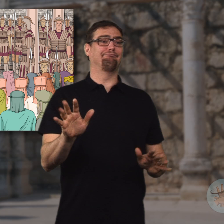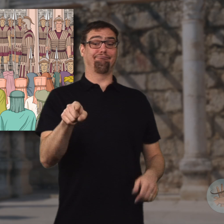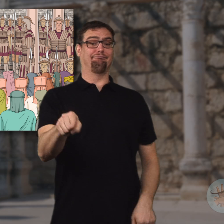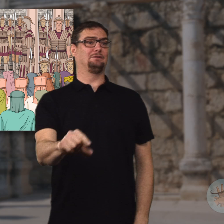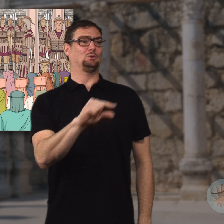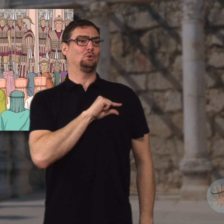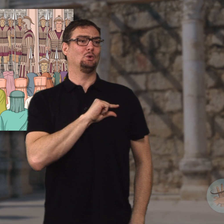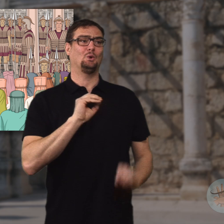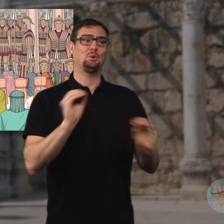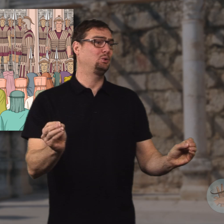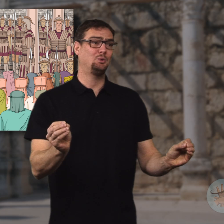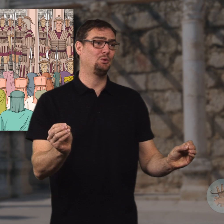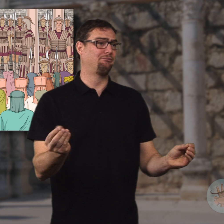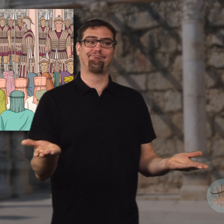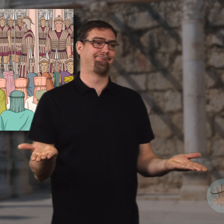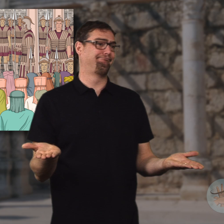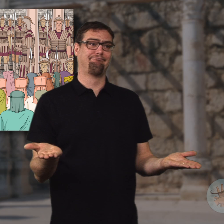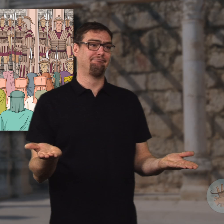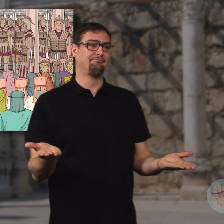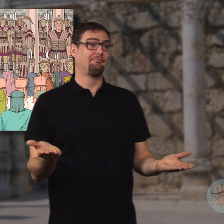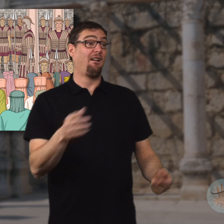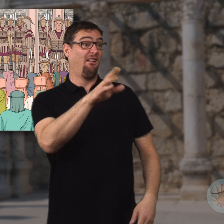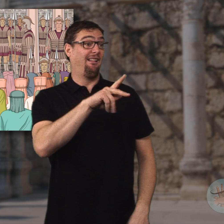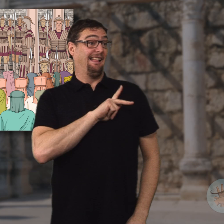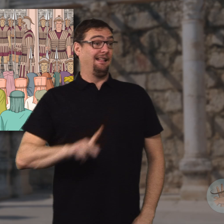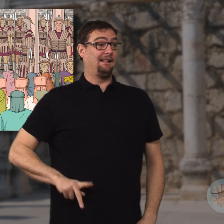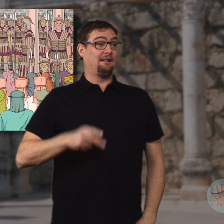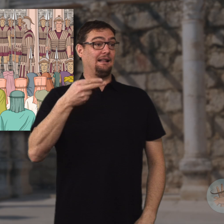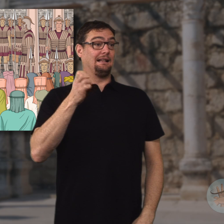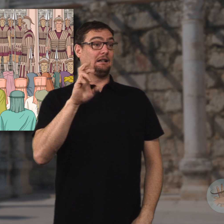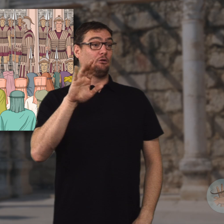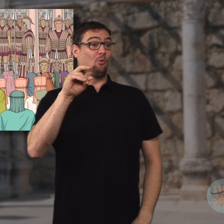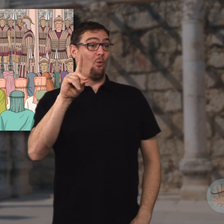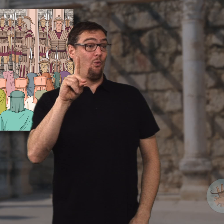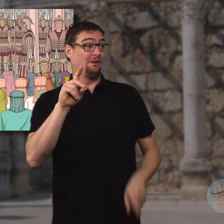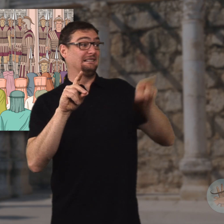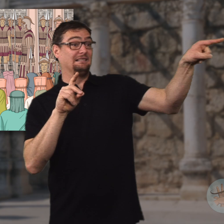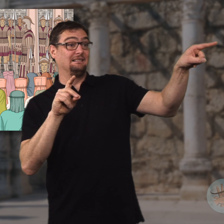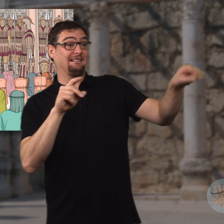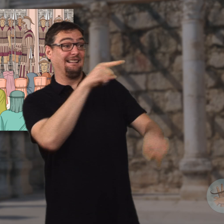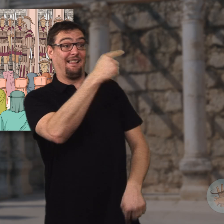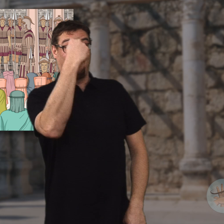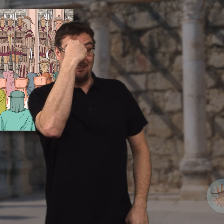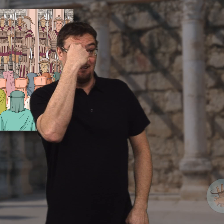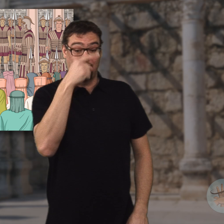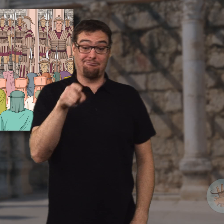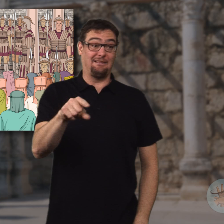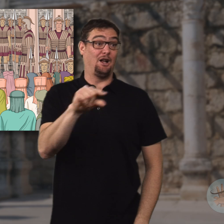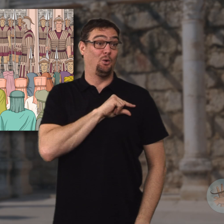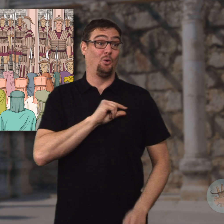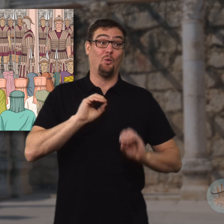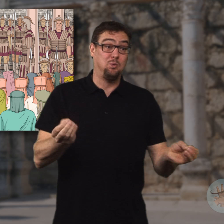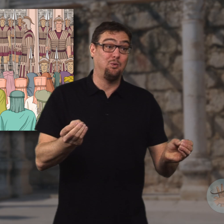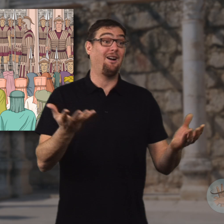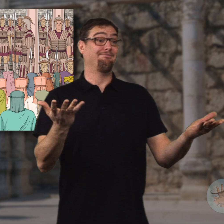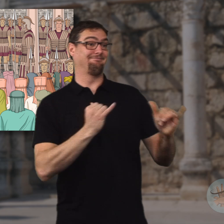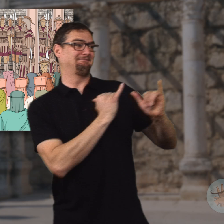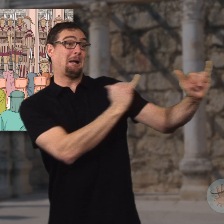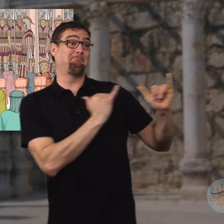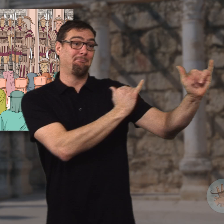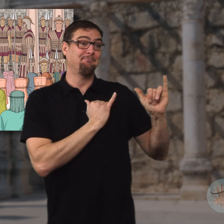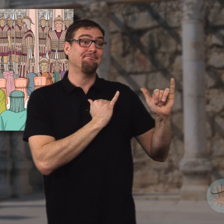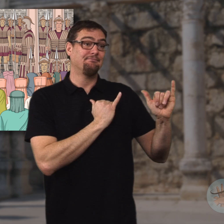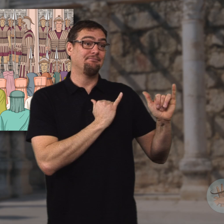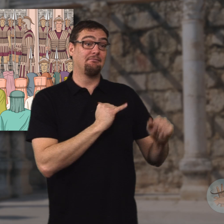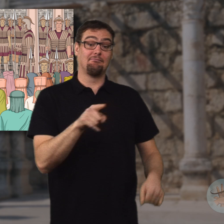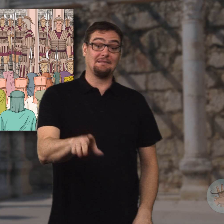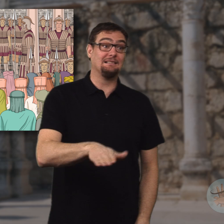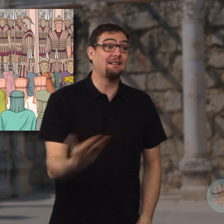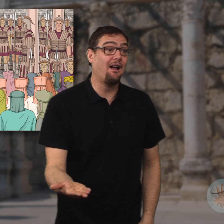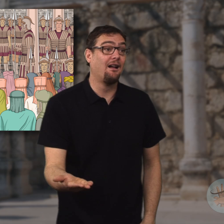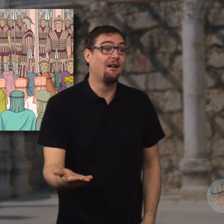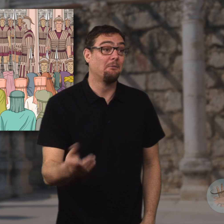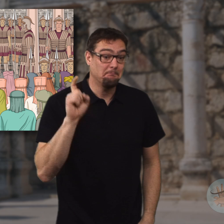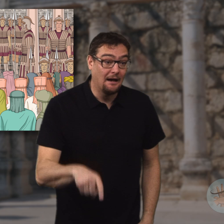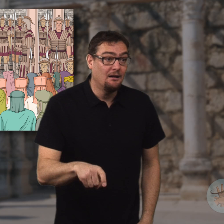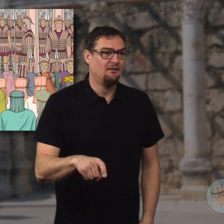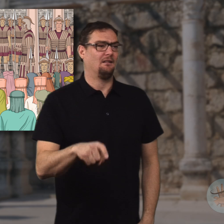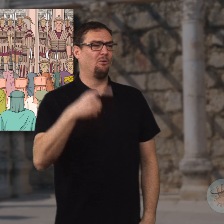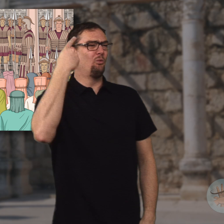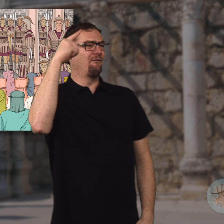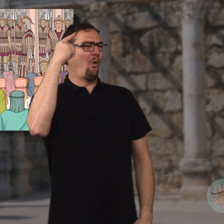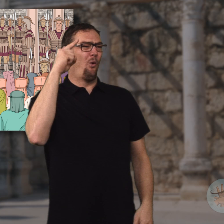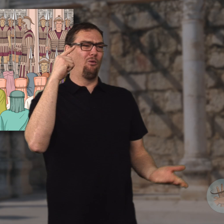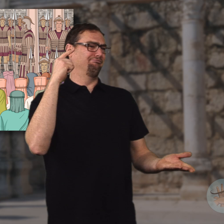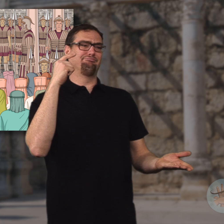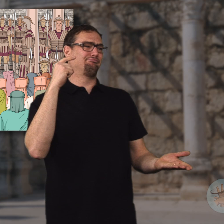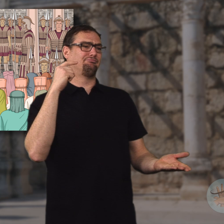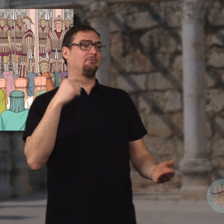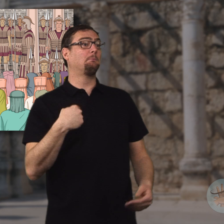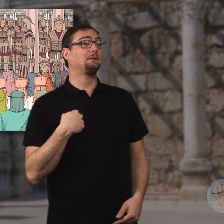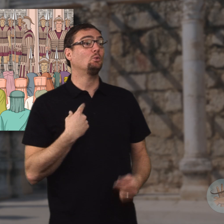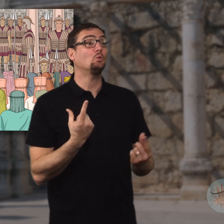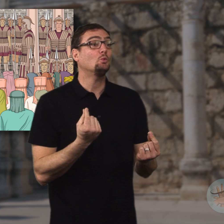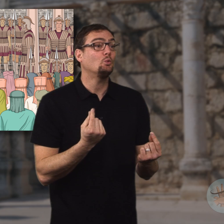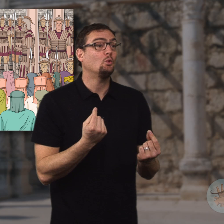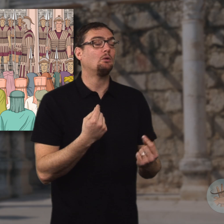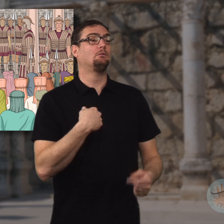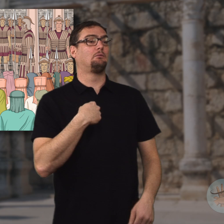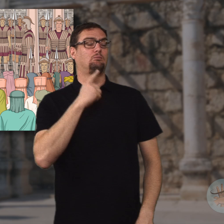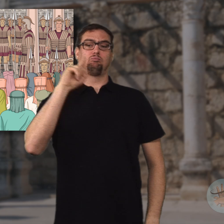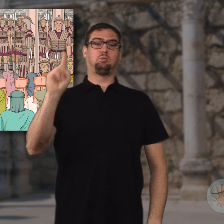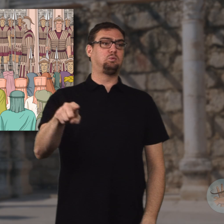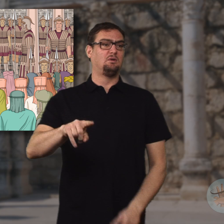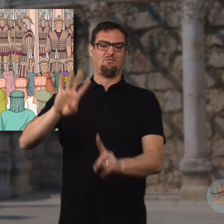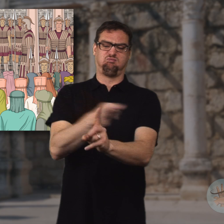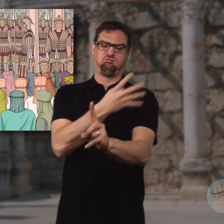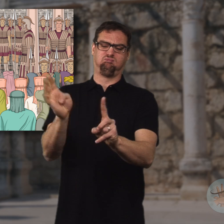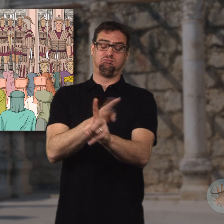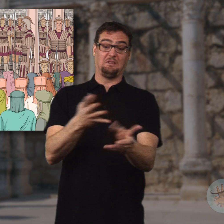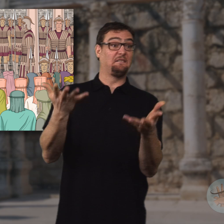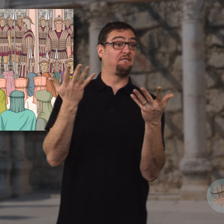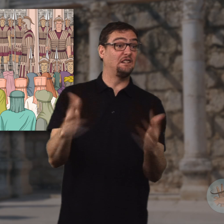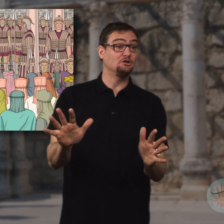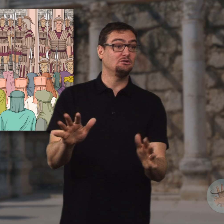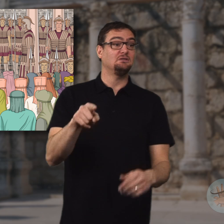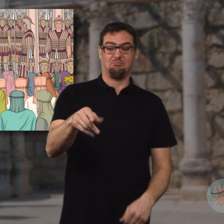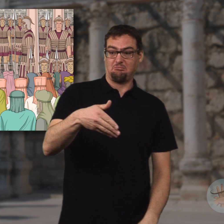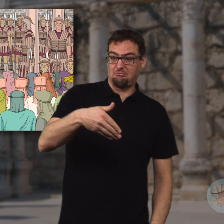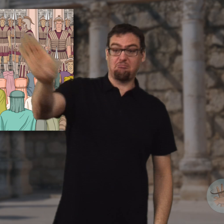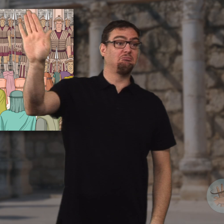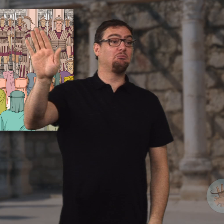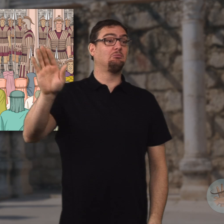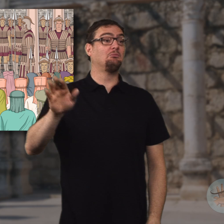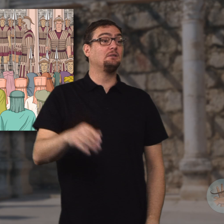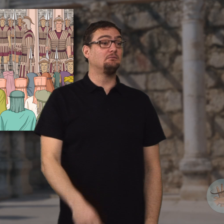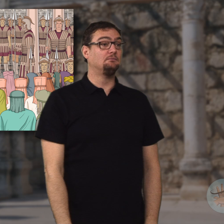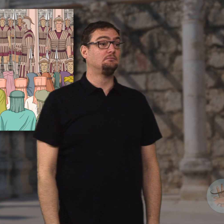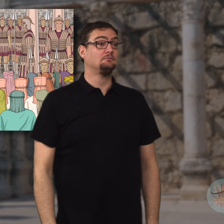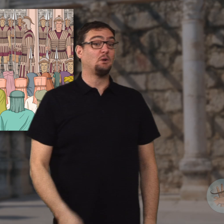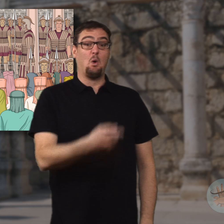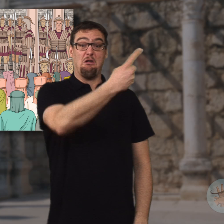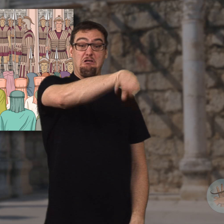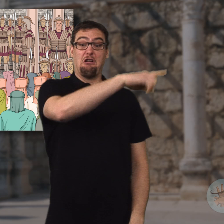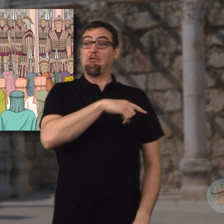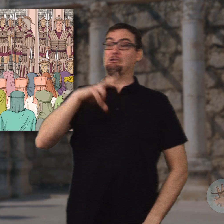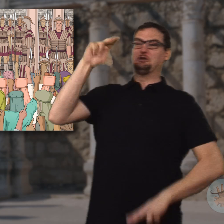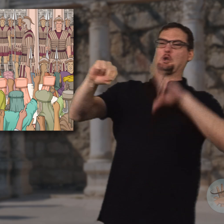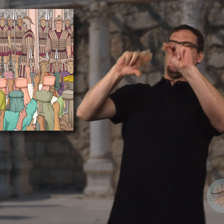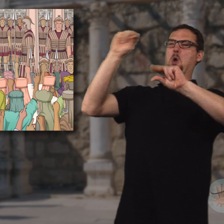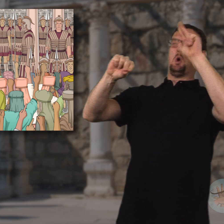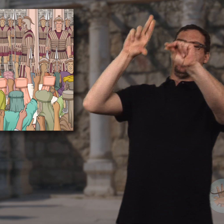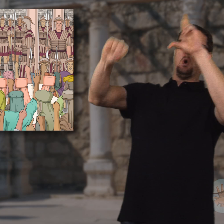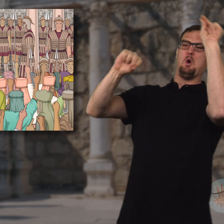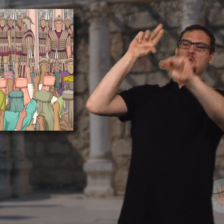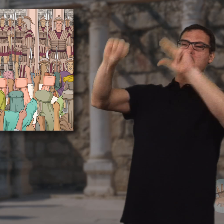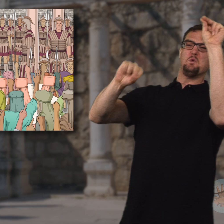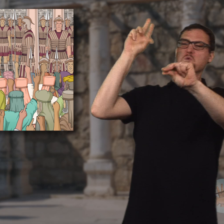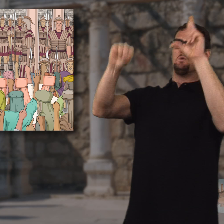Neither has Herod, for he sent Him back to us. As you can see, He has done nothing deserving of death.